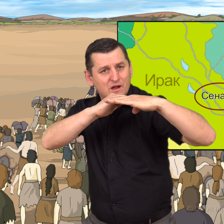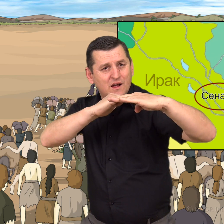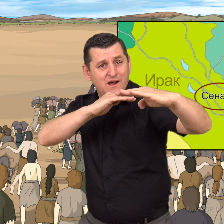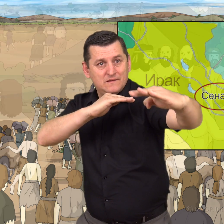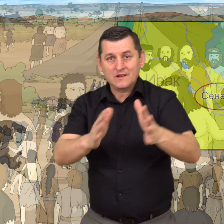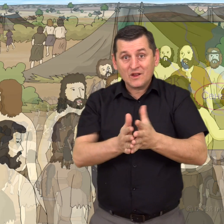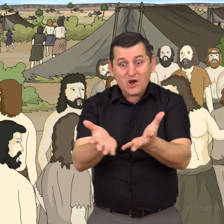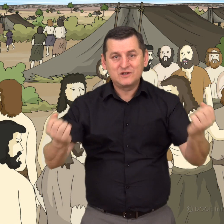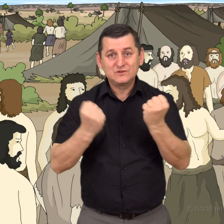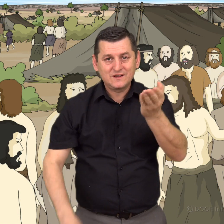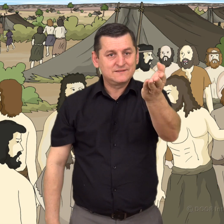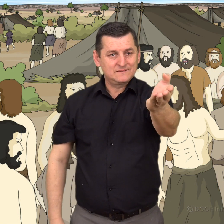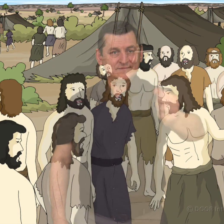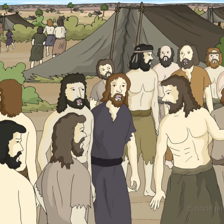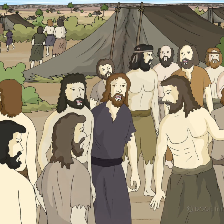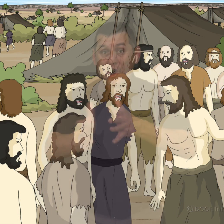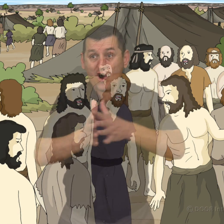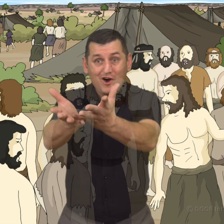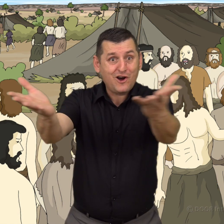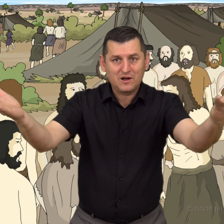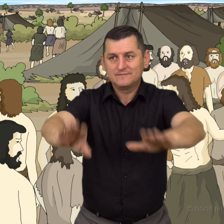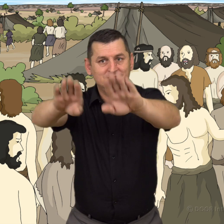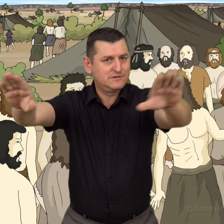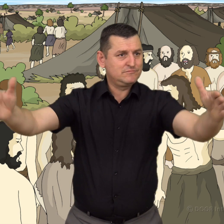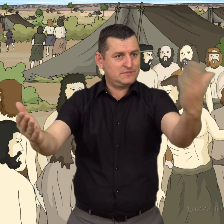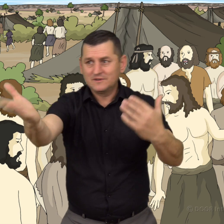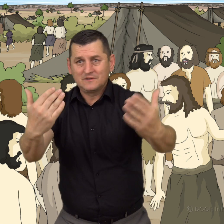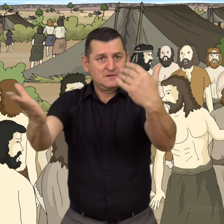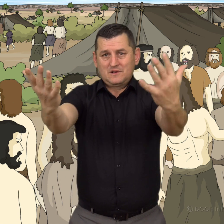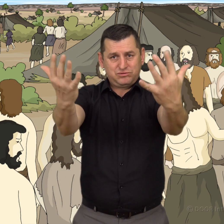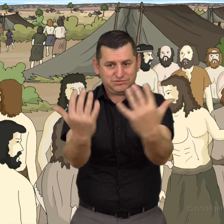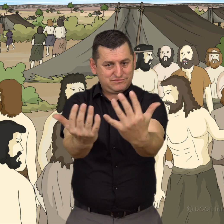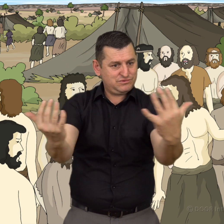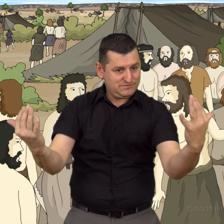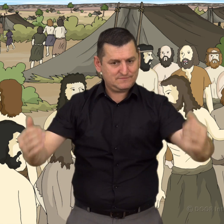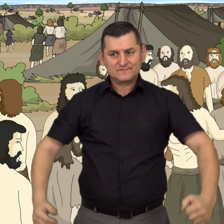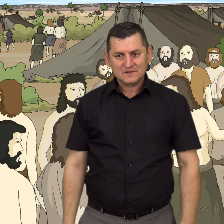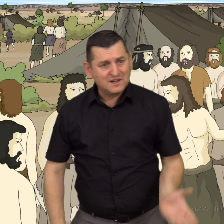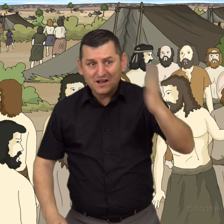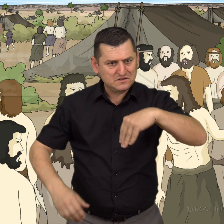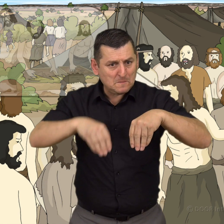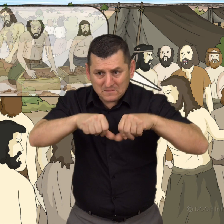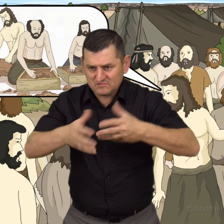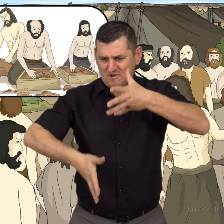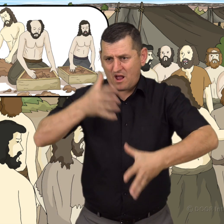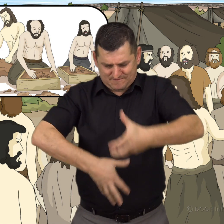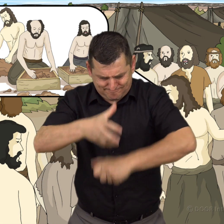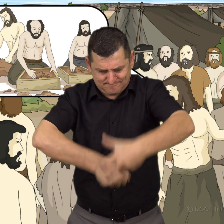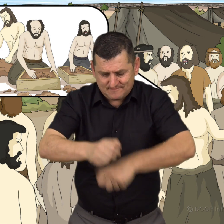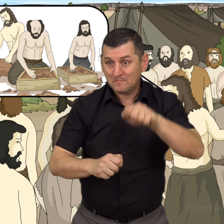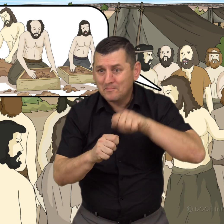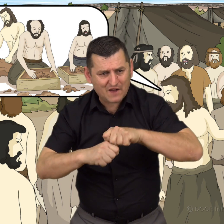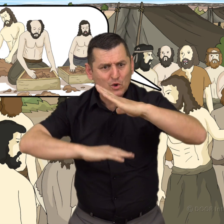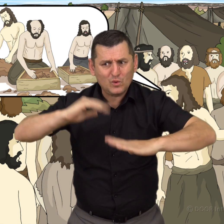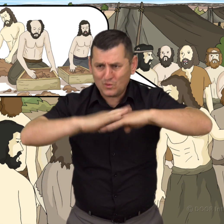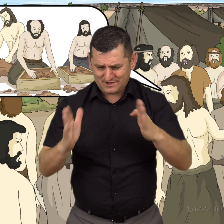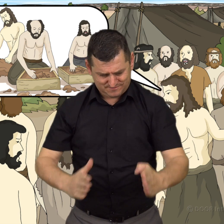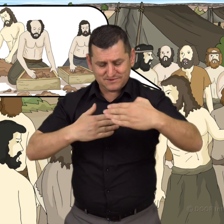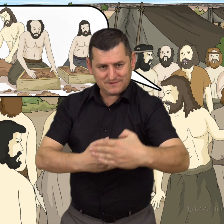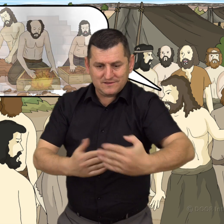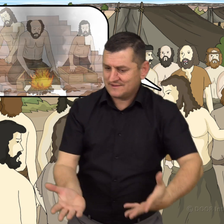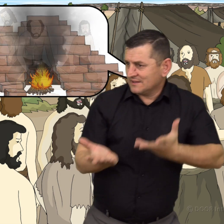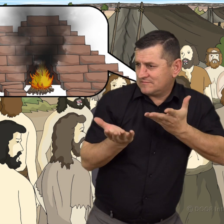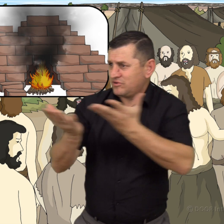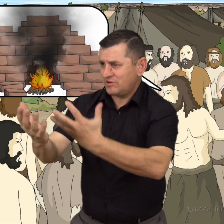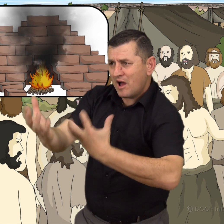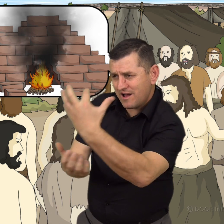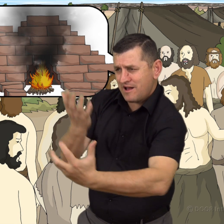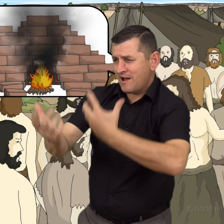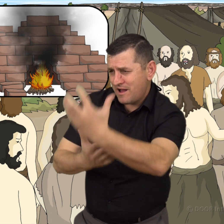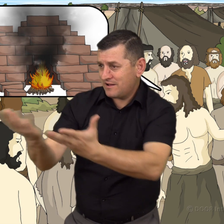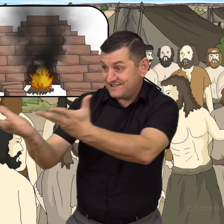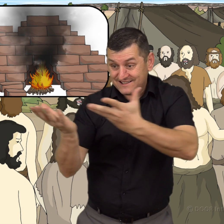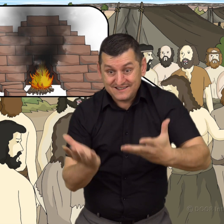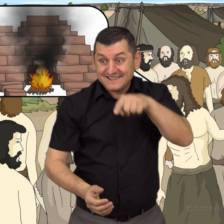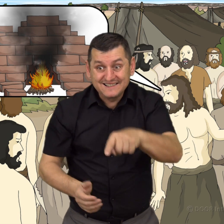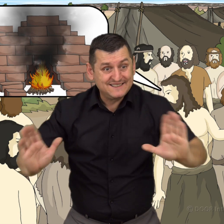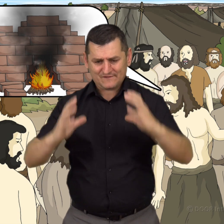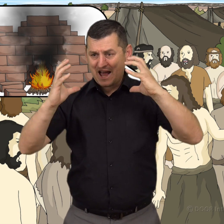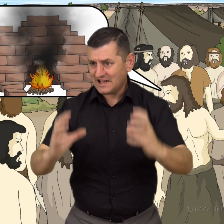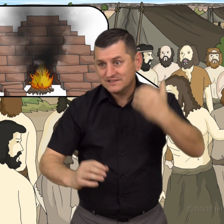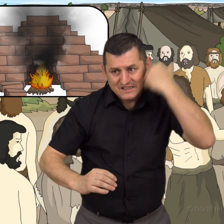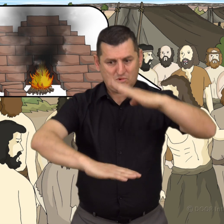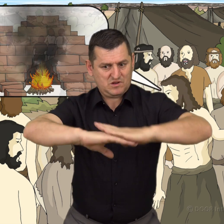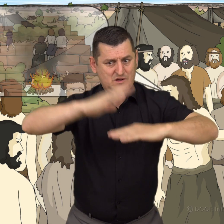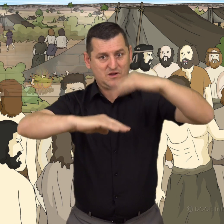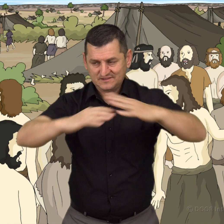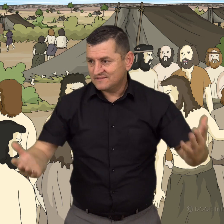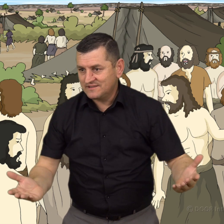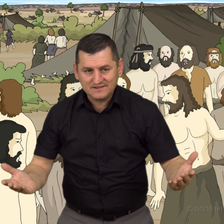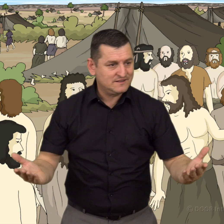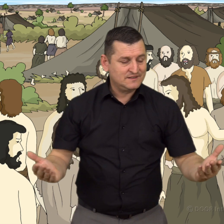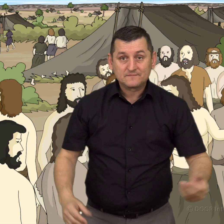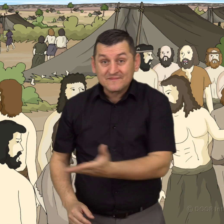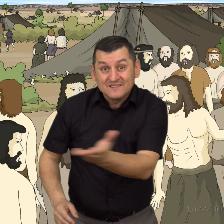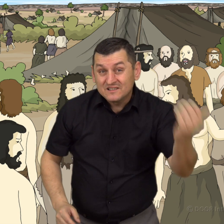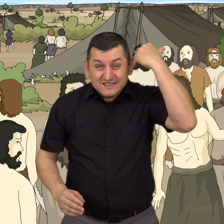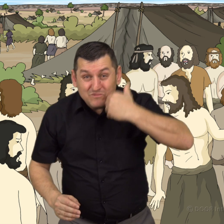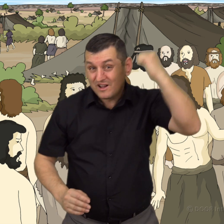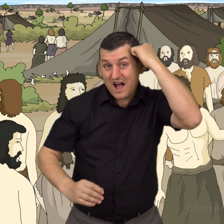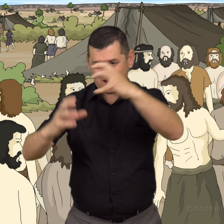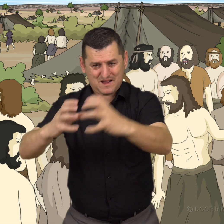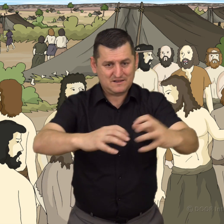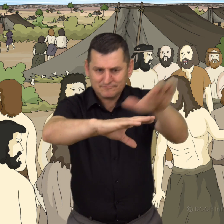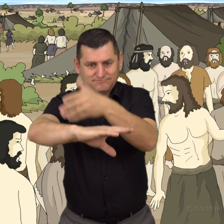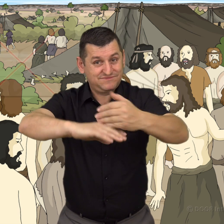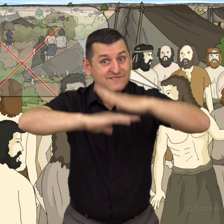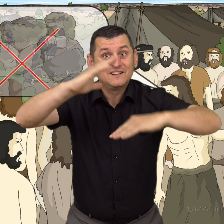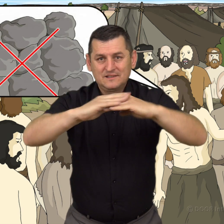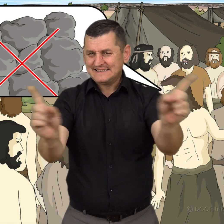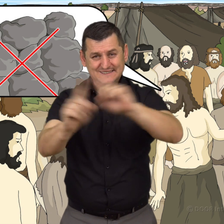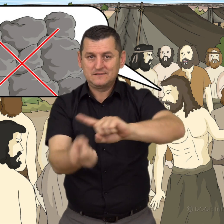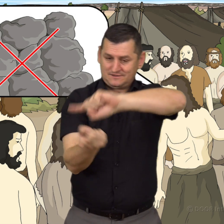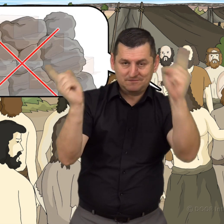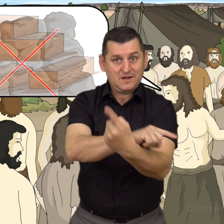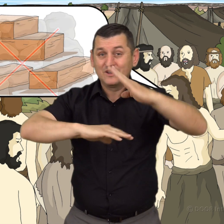And they said to one another, “Come, let us make bricks and bake them thoroughly.”